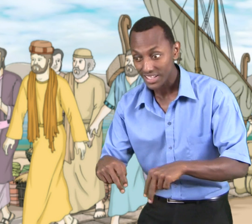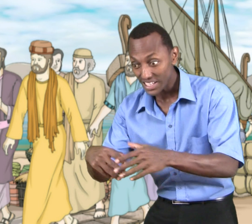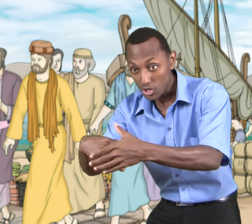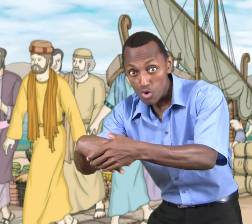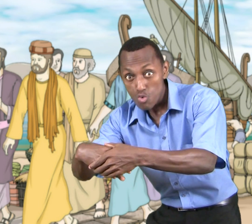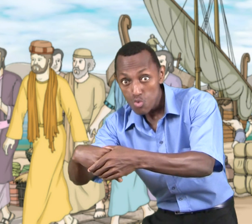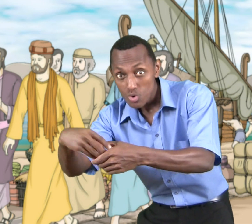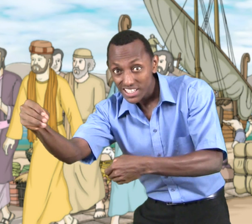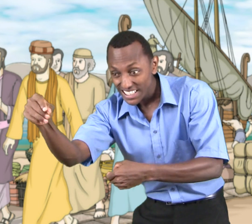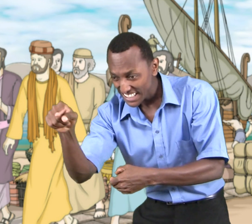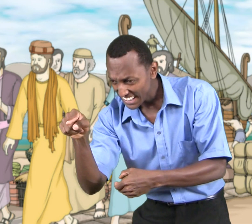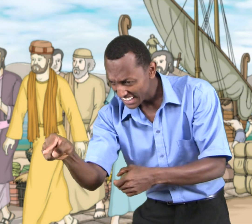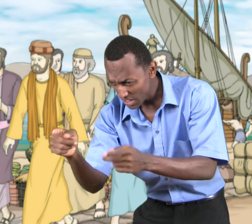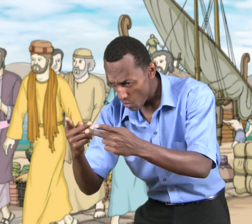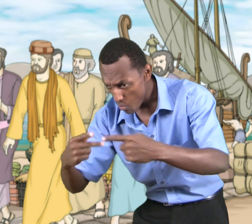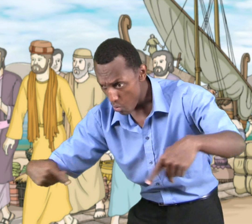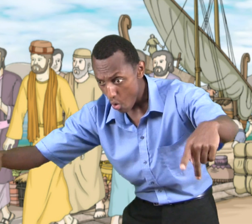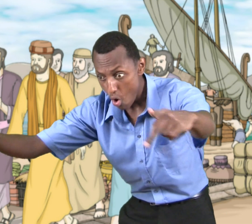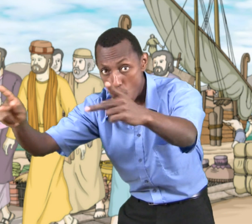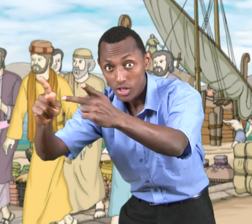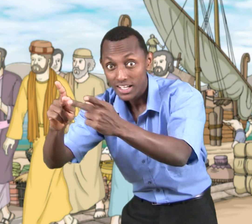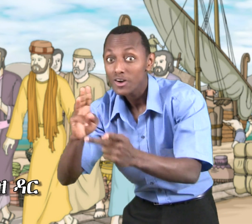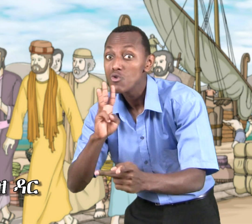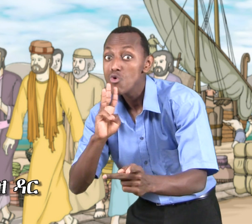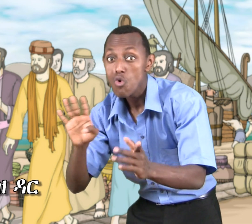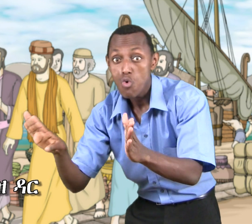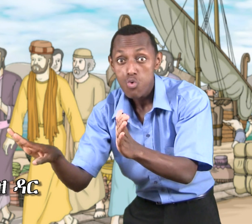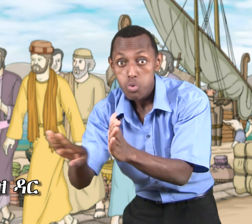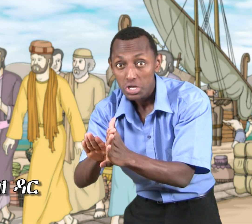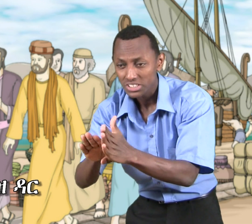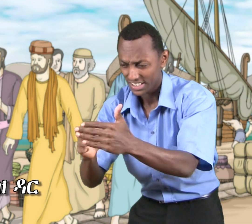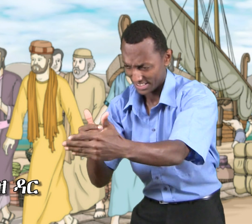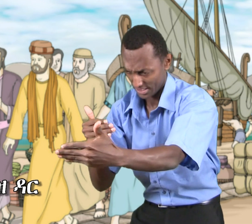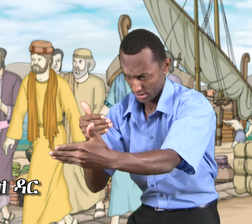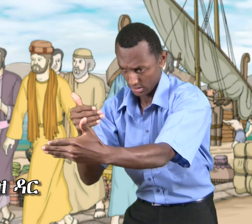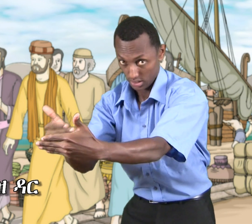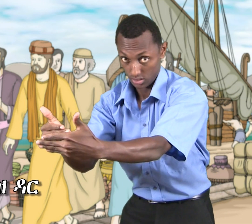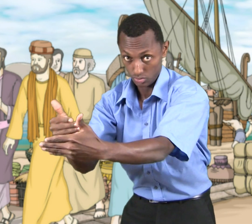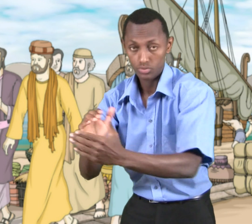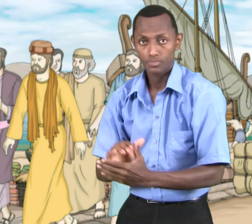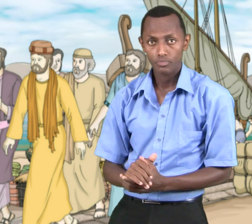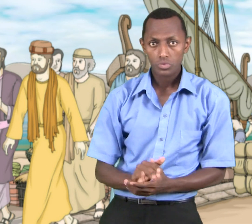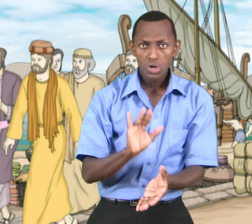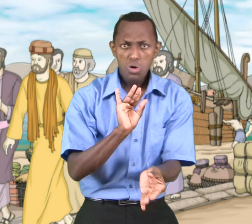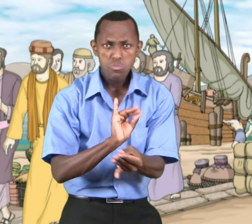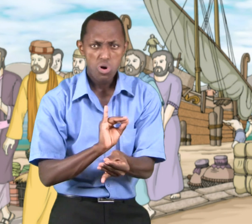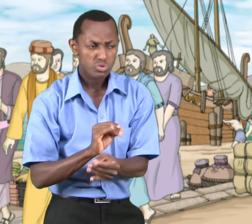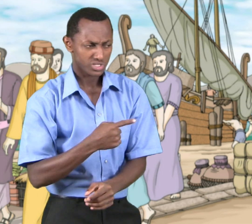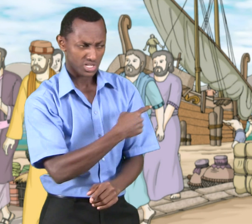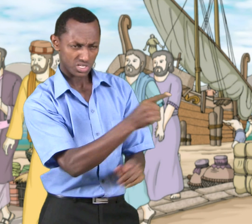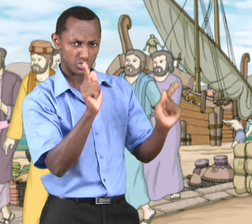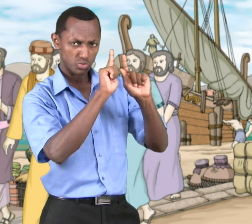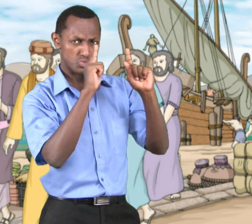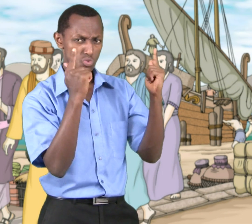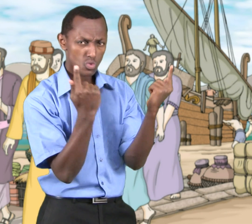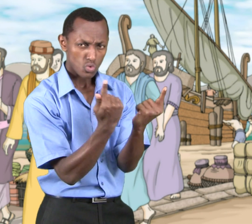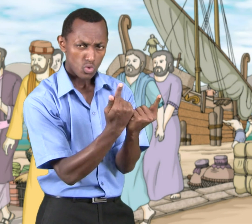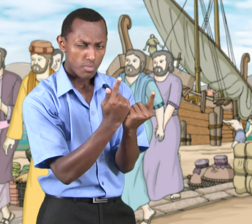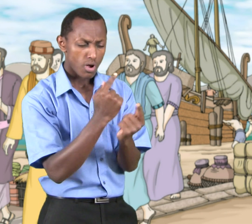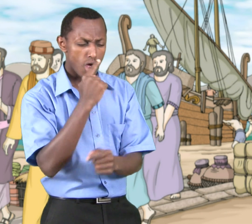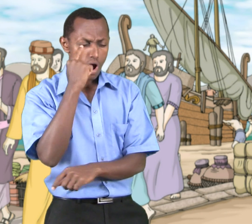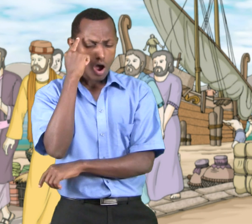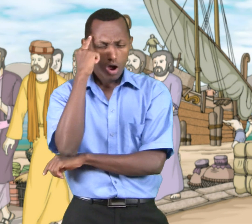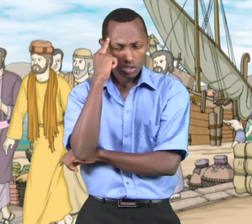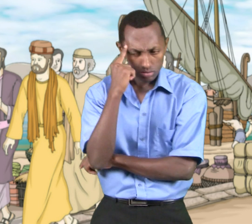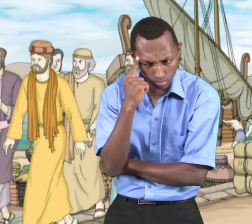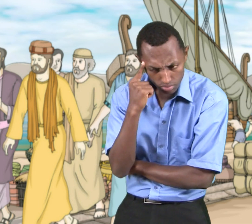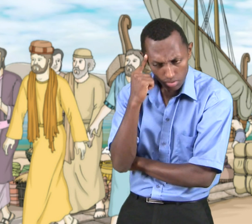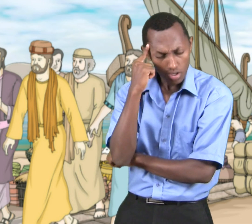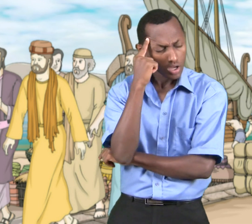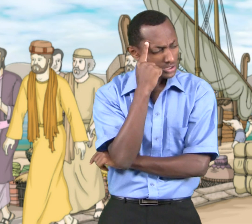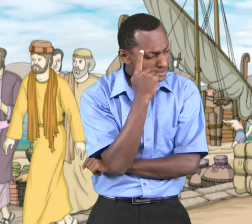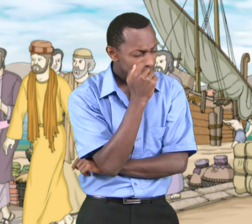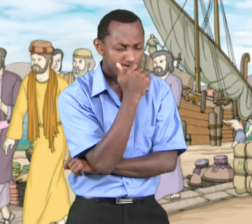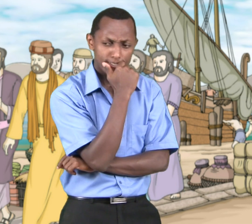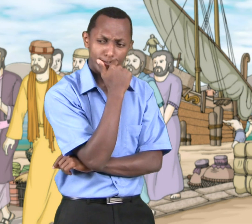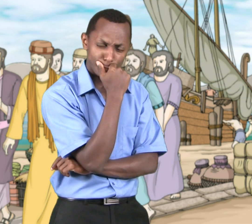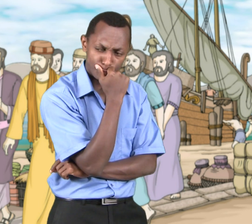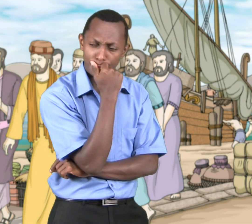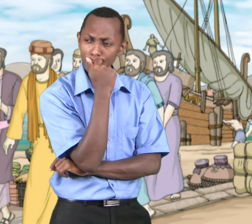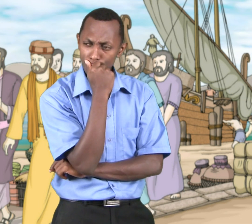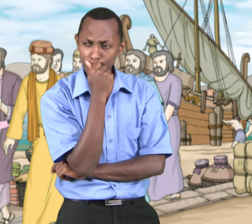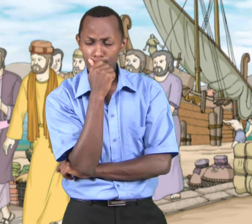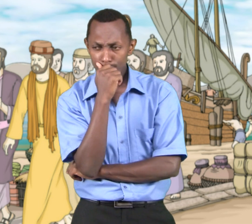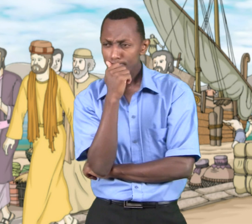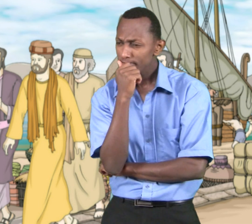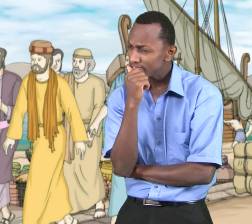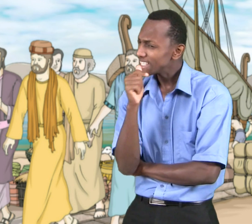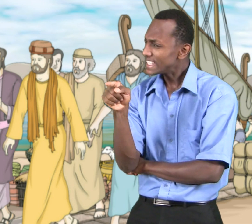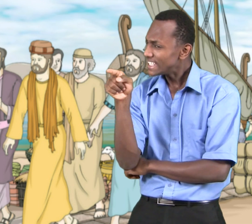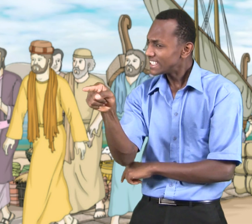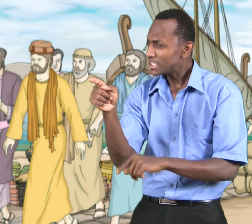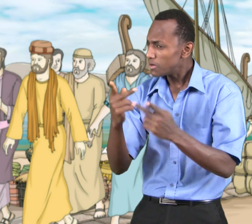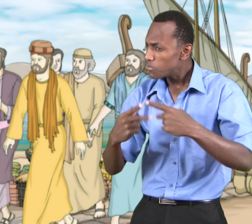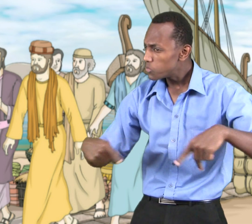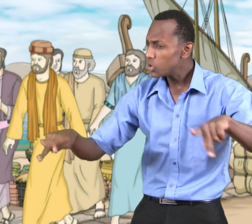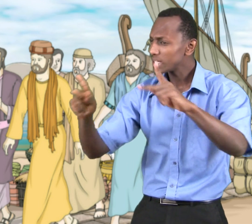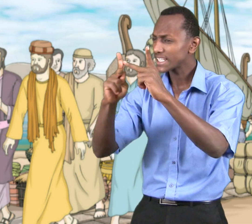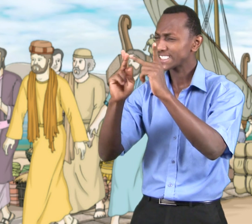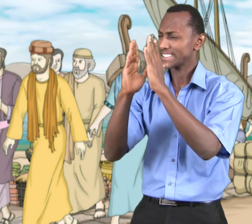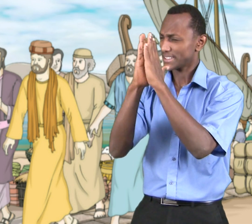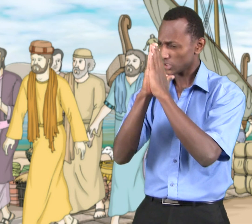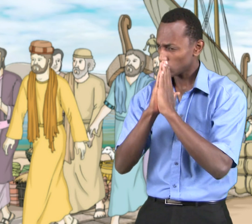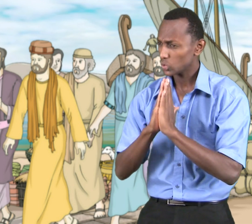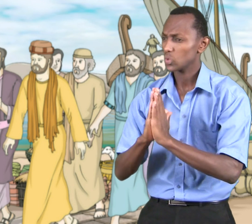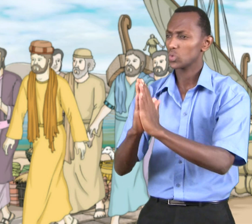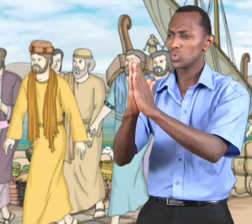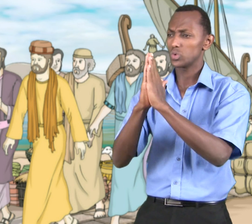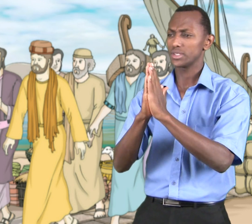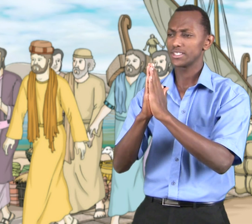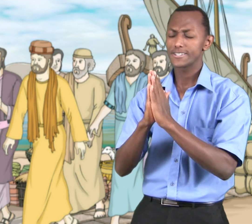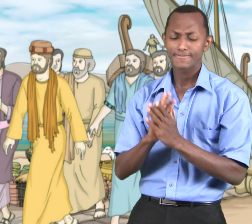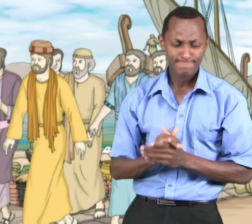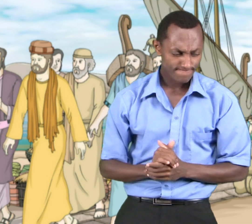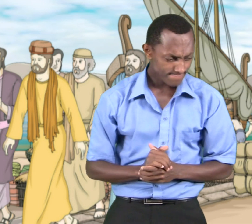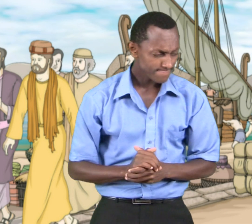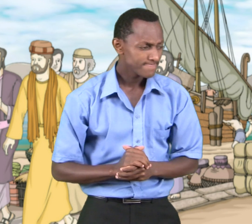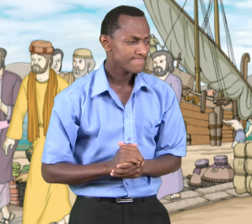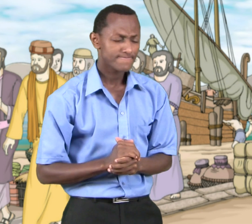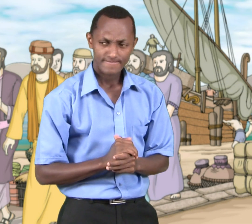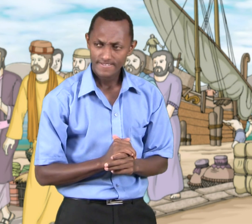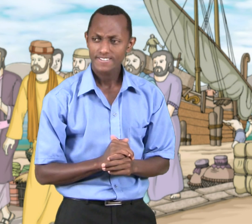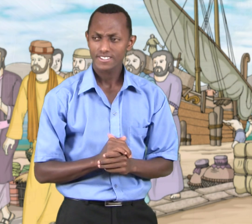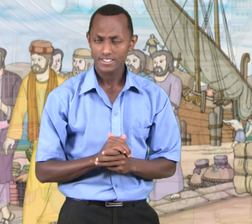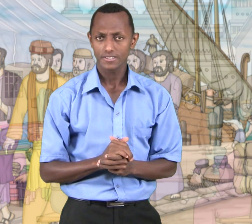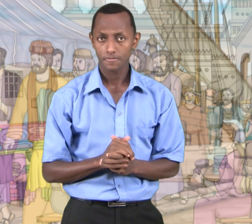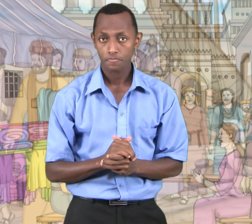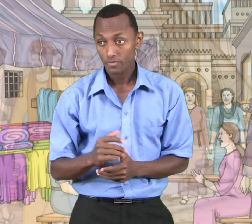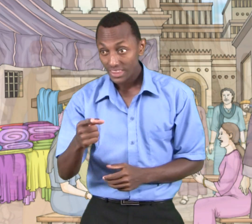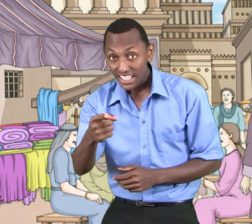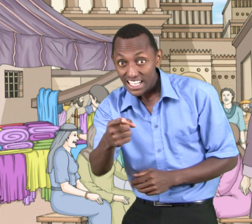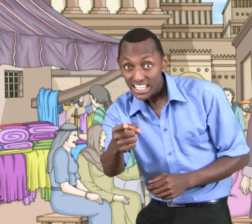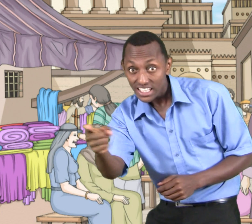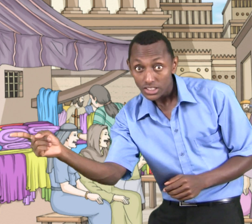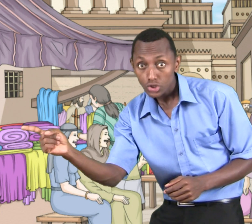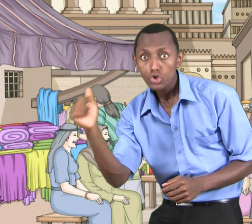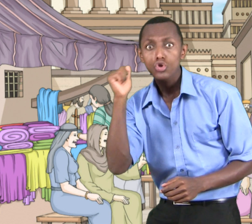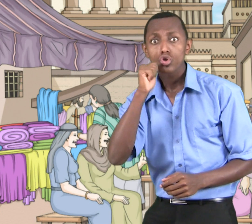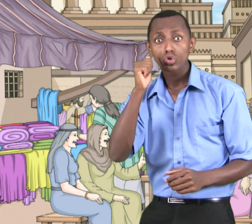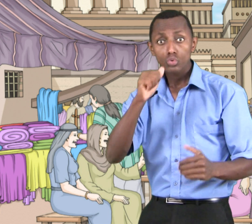After sitting down, we spoke to the women who had gathered there.